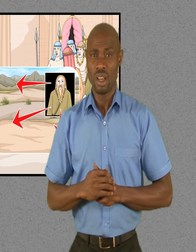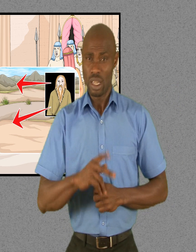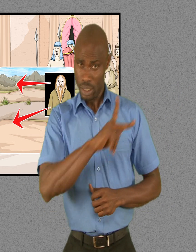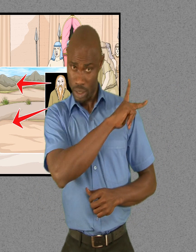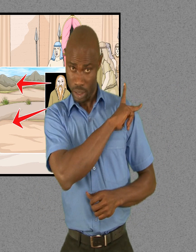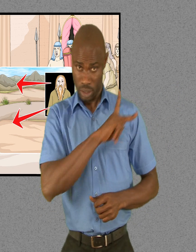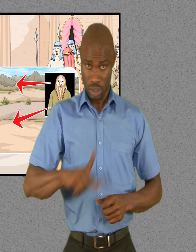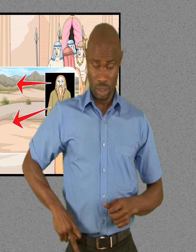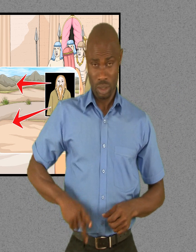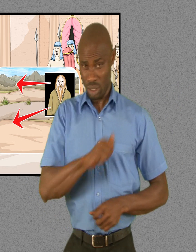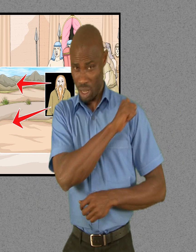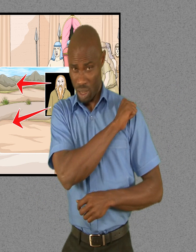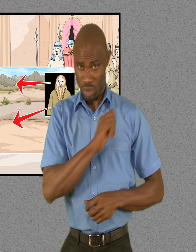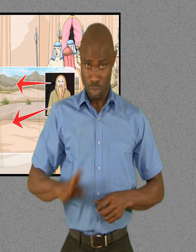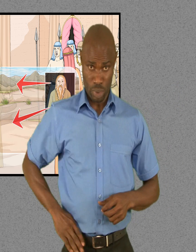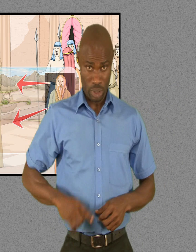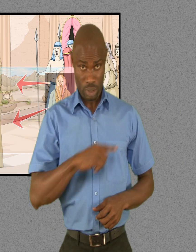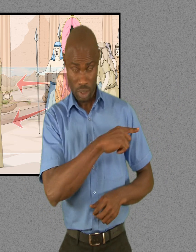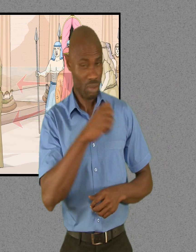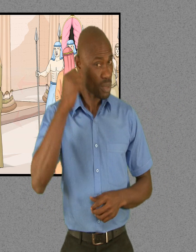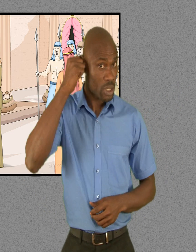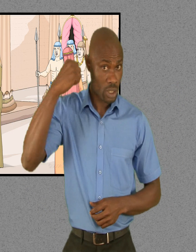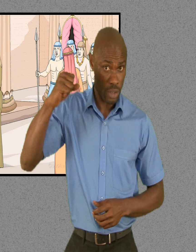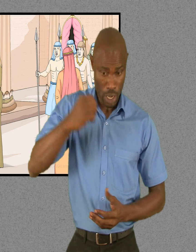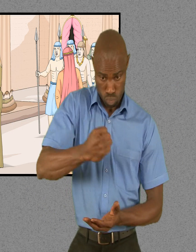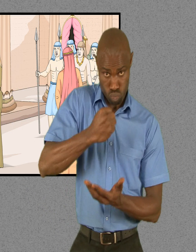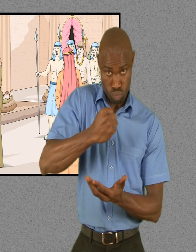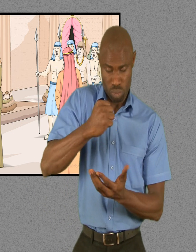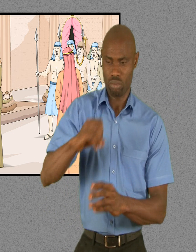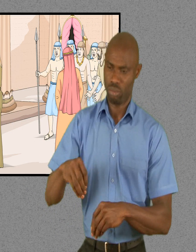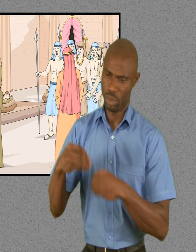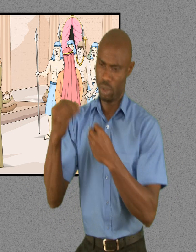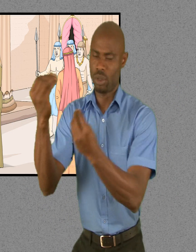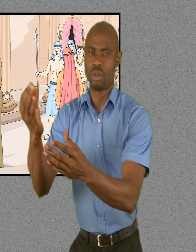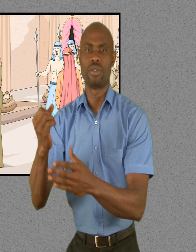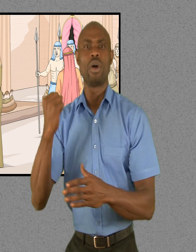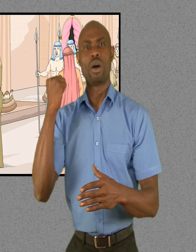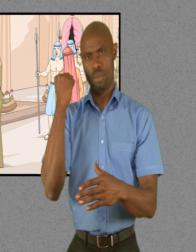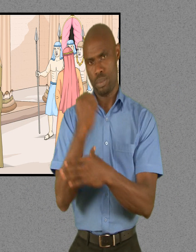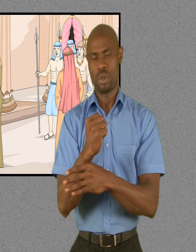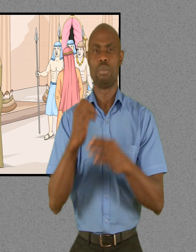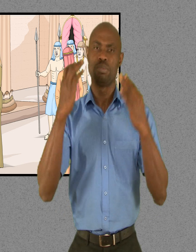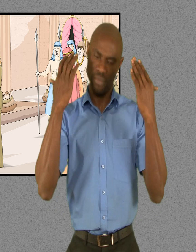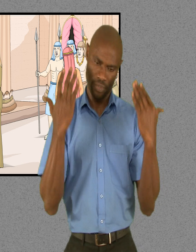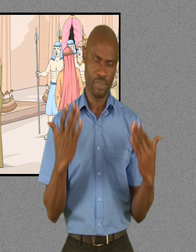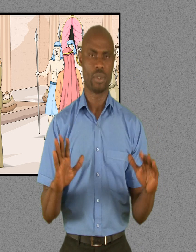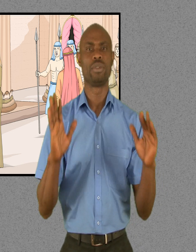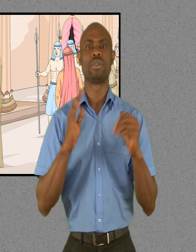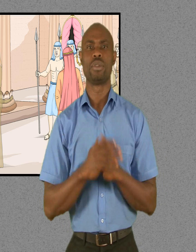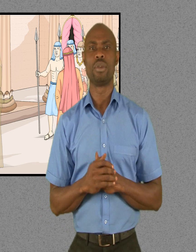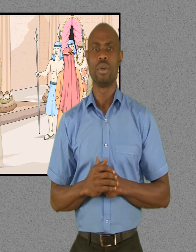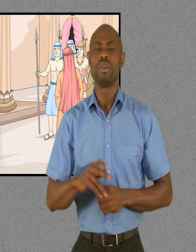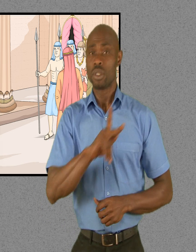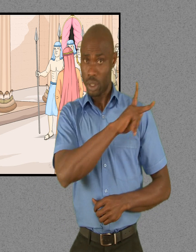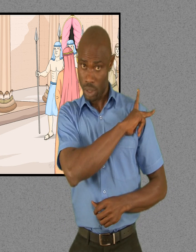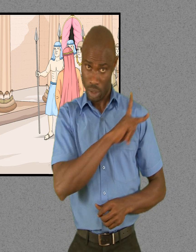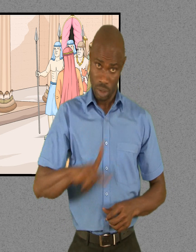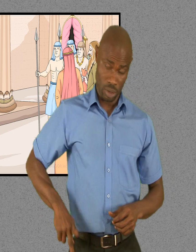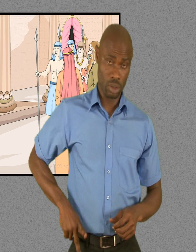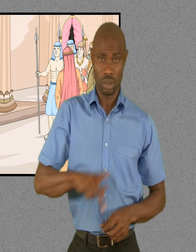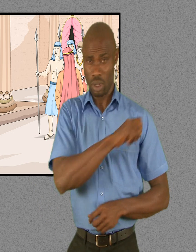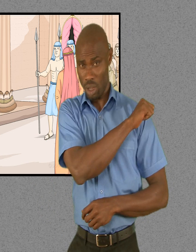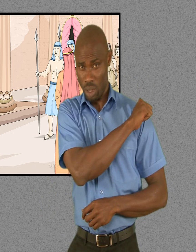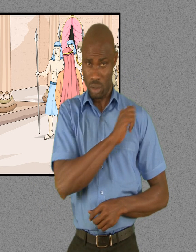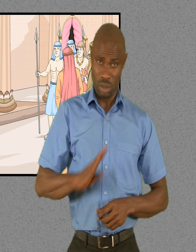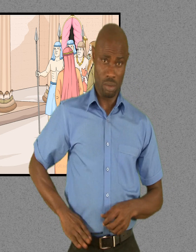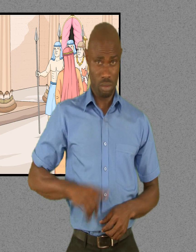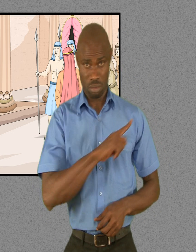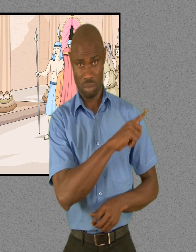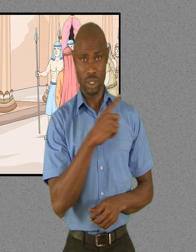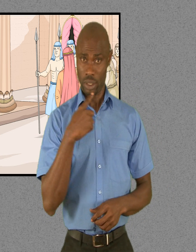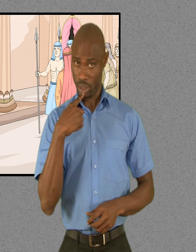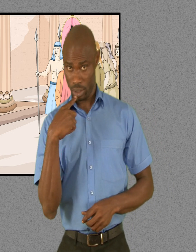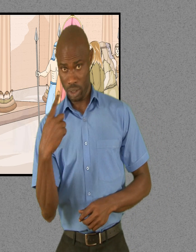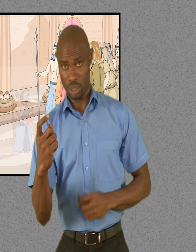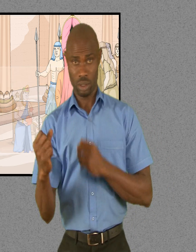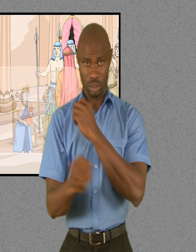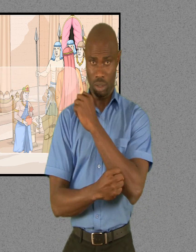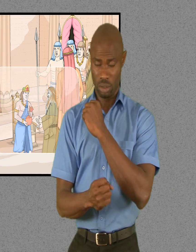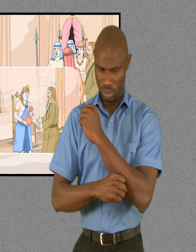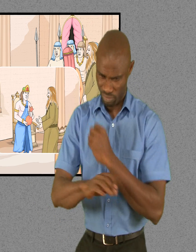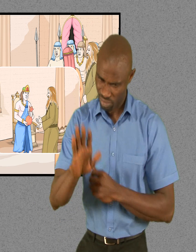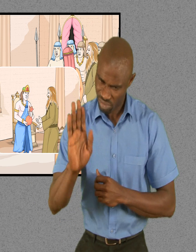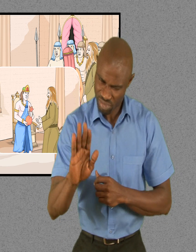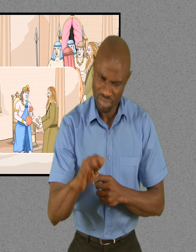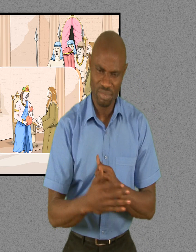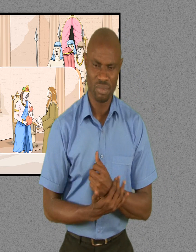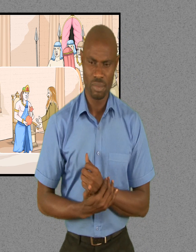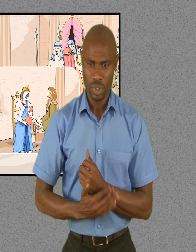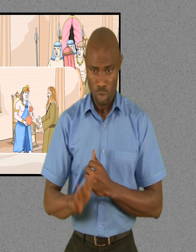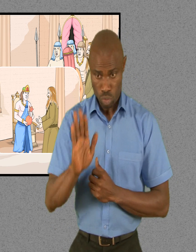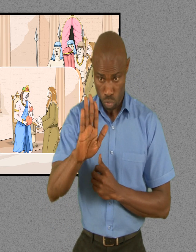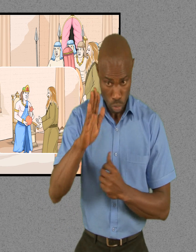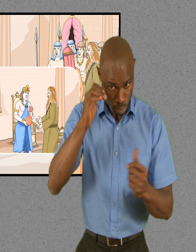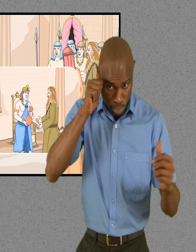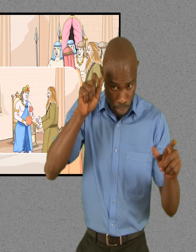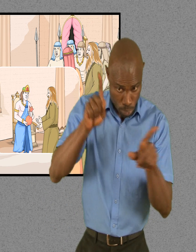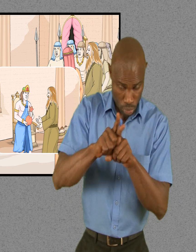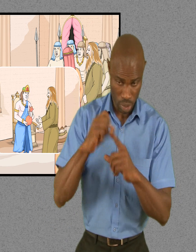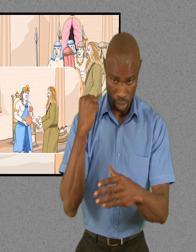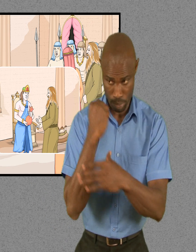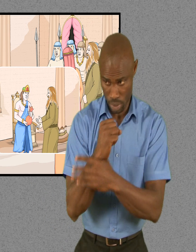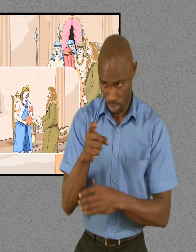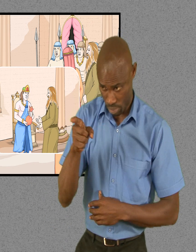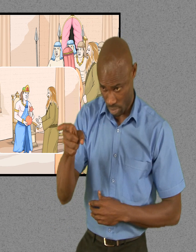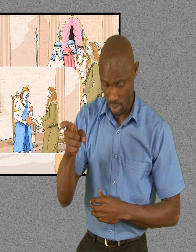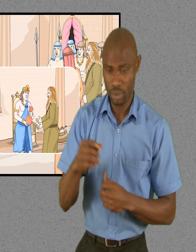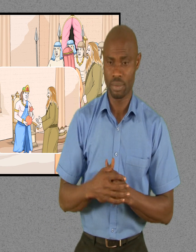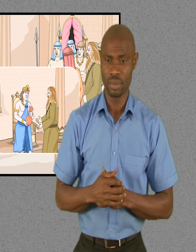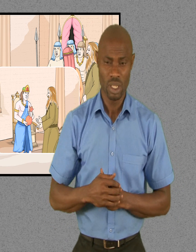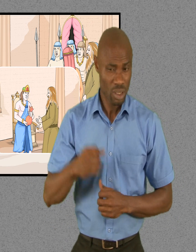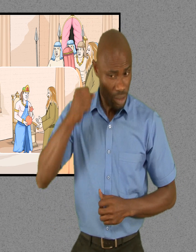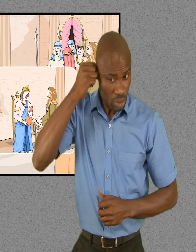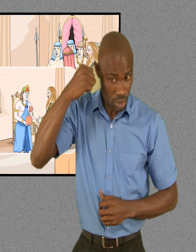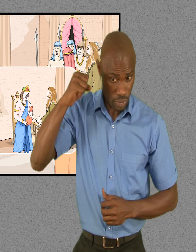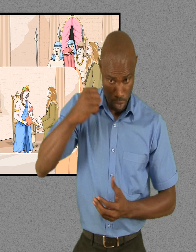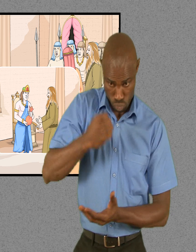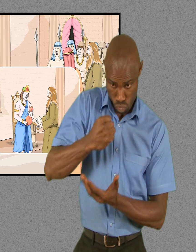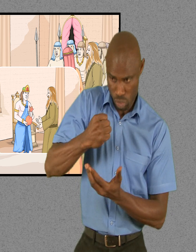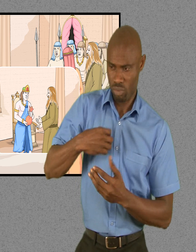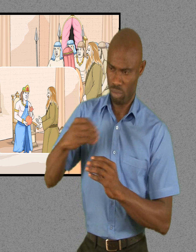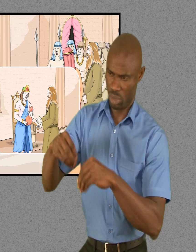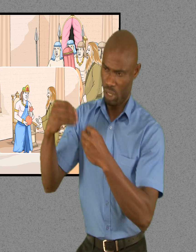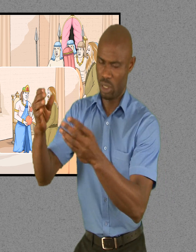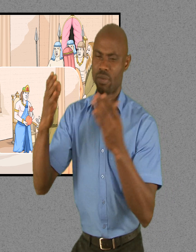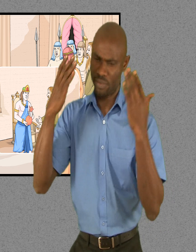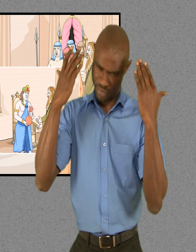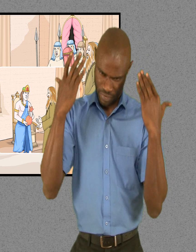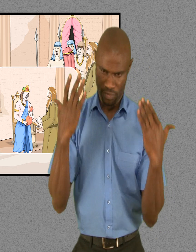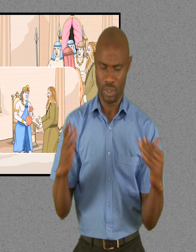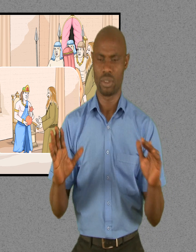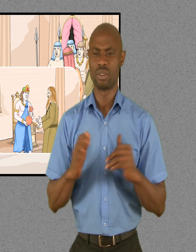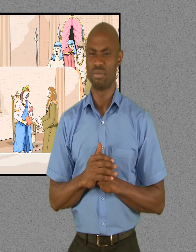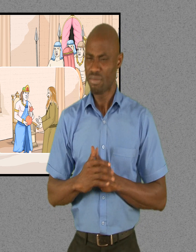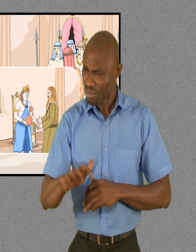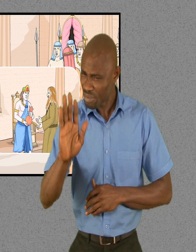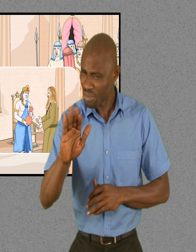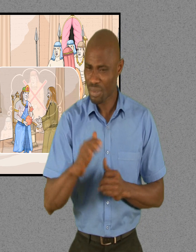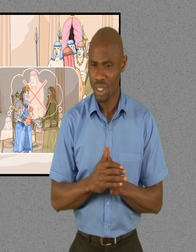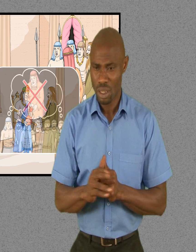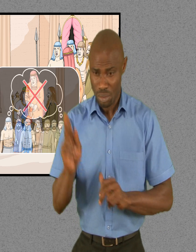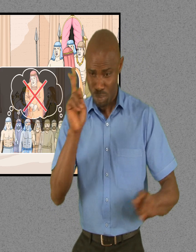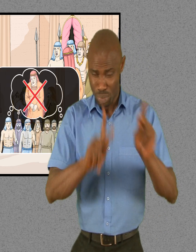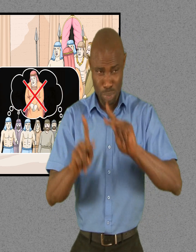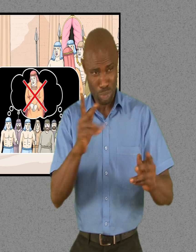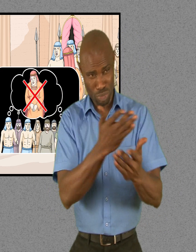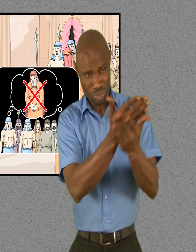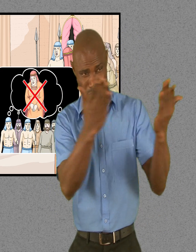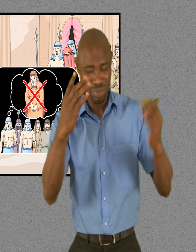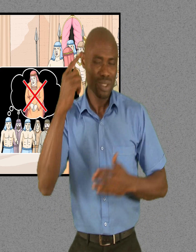And he said to Sarah, “See, I am giving your brother a thousand pieces of silver.